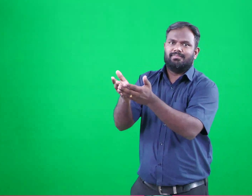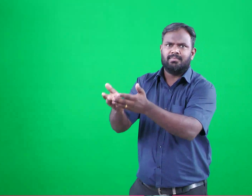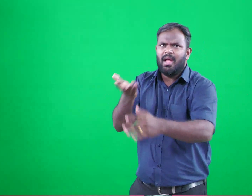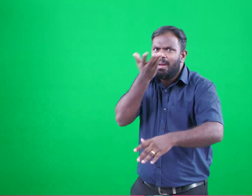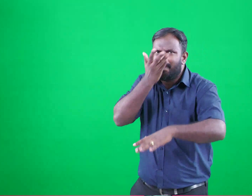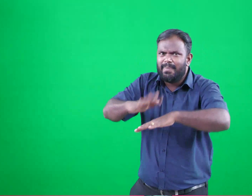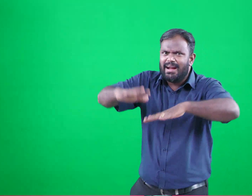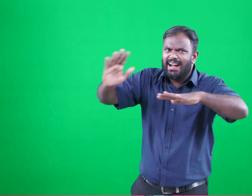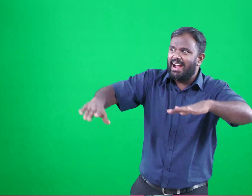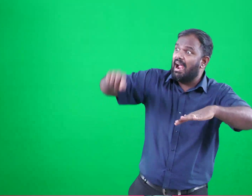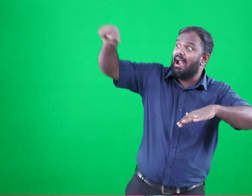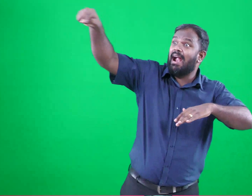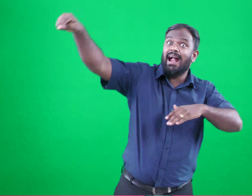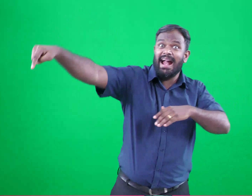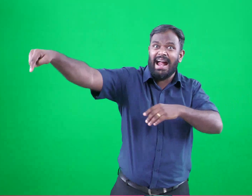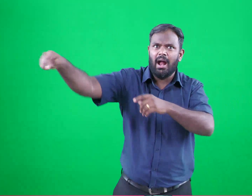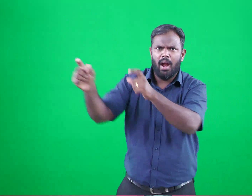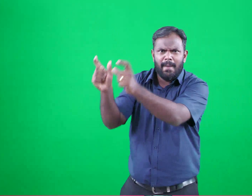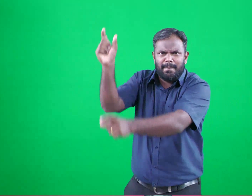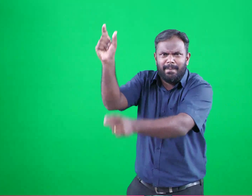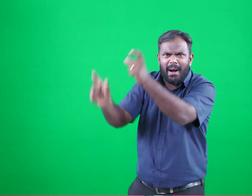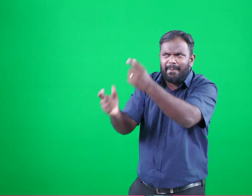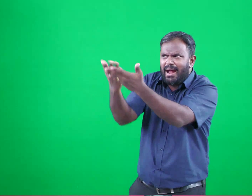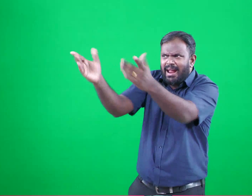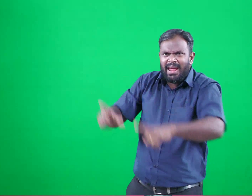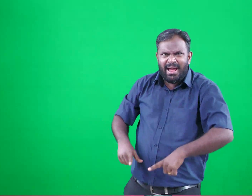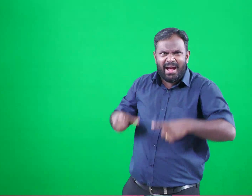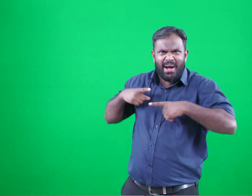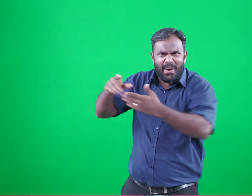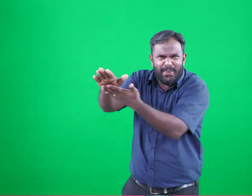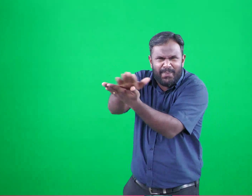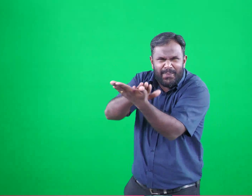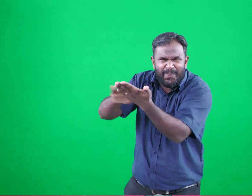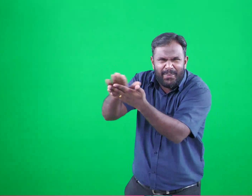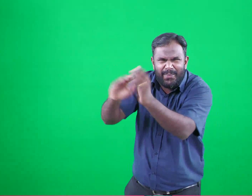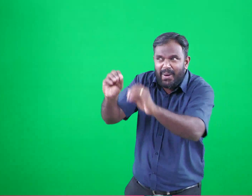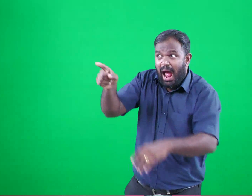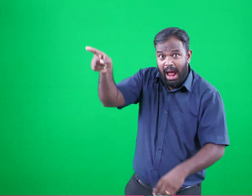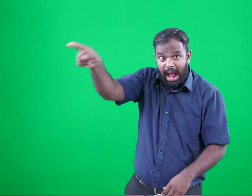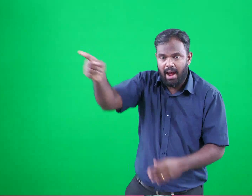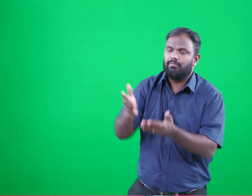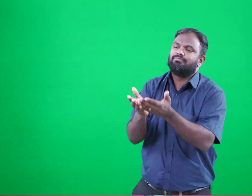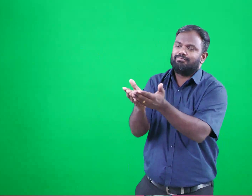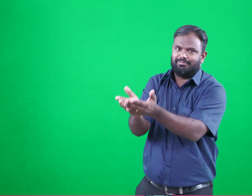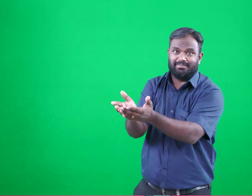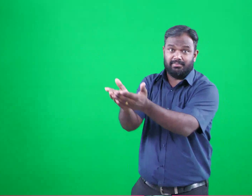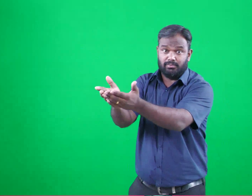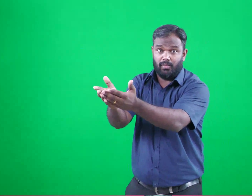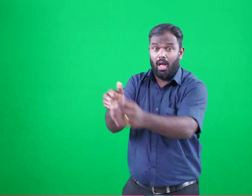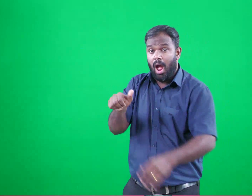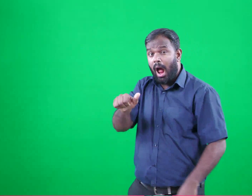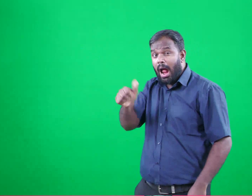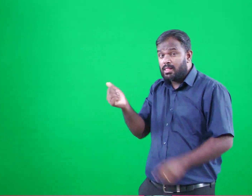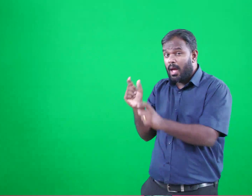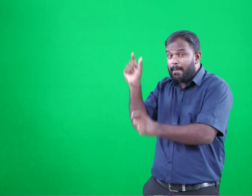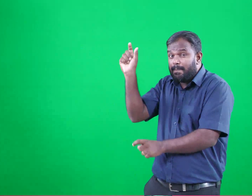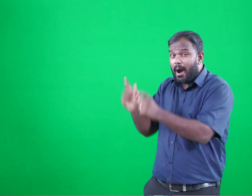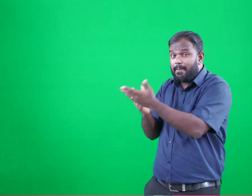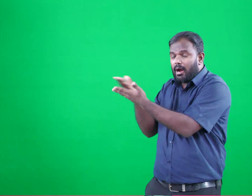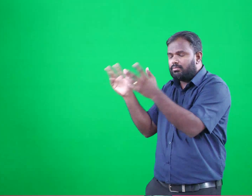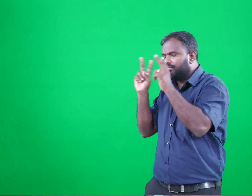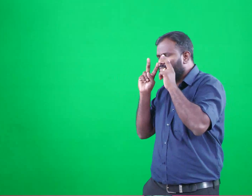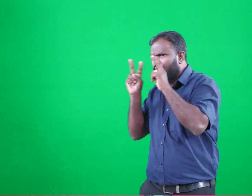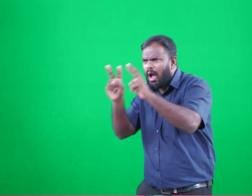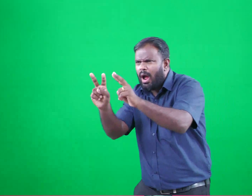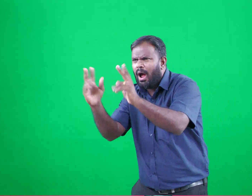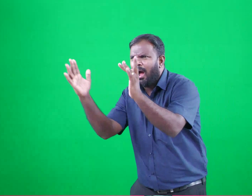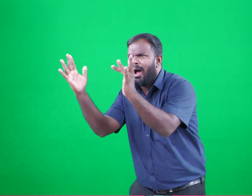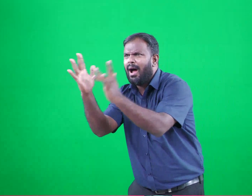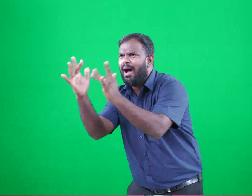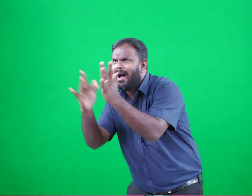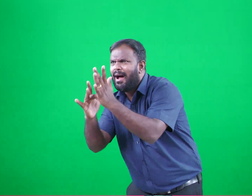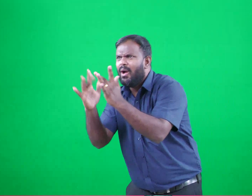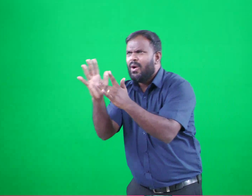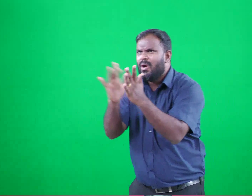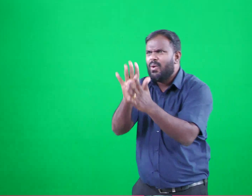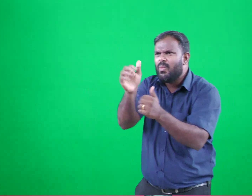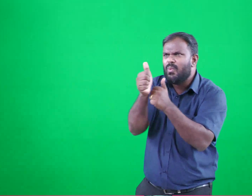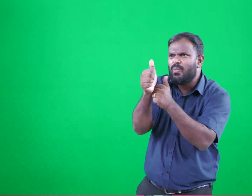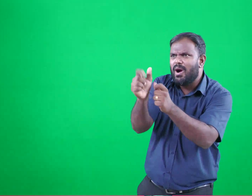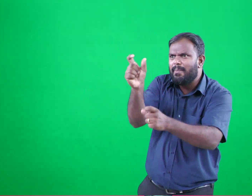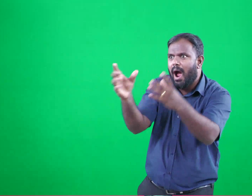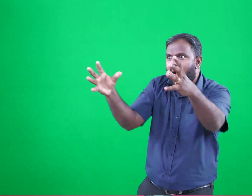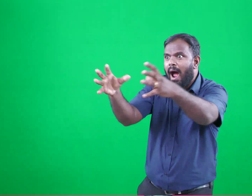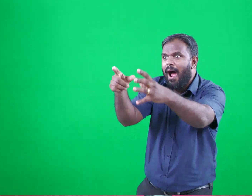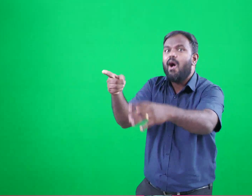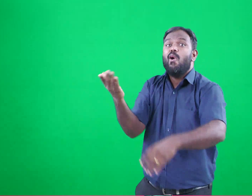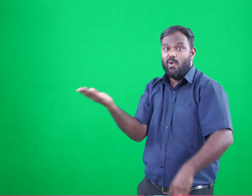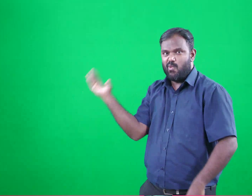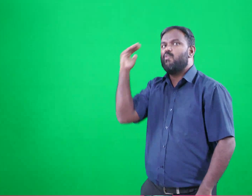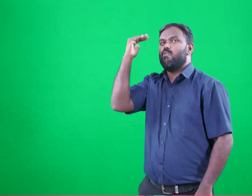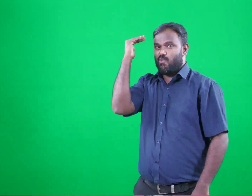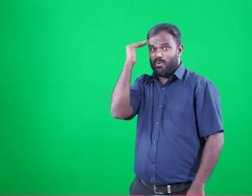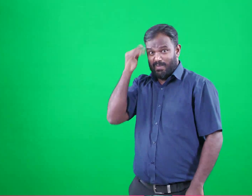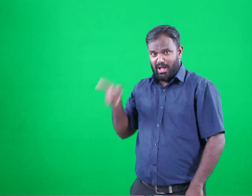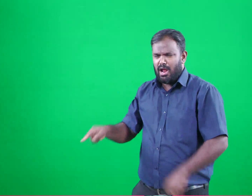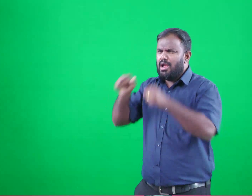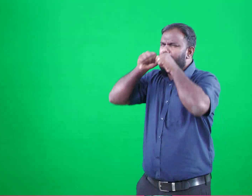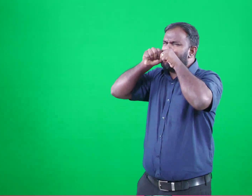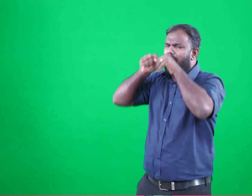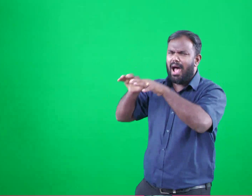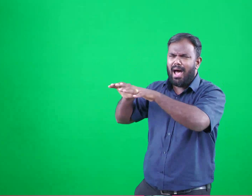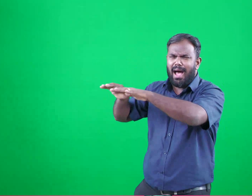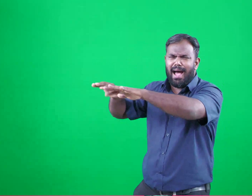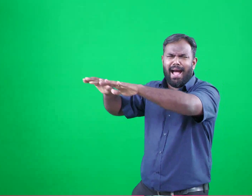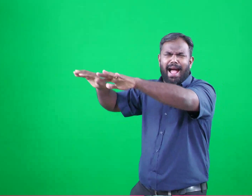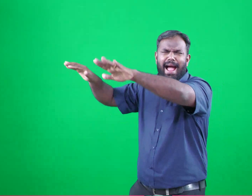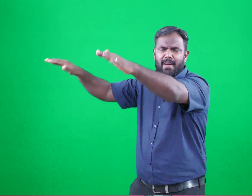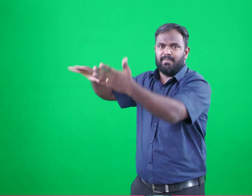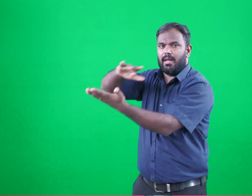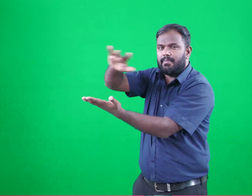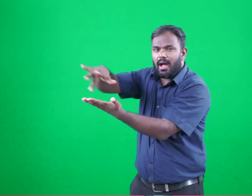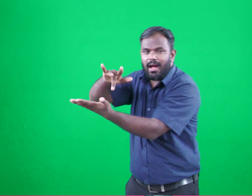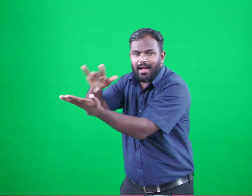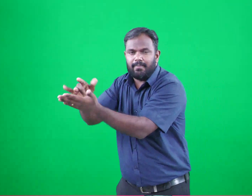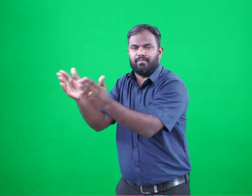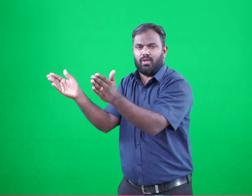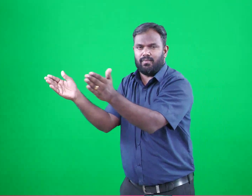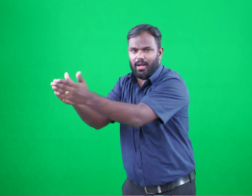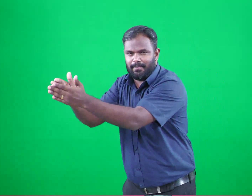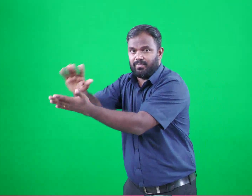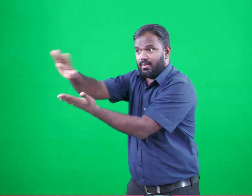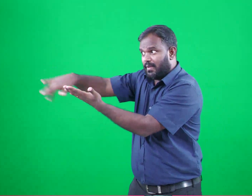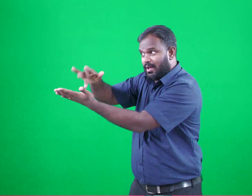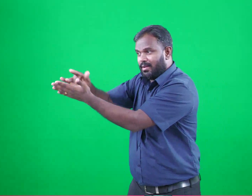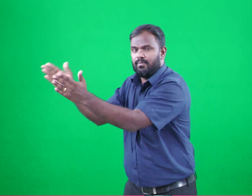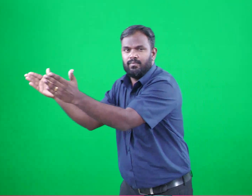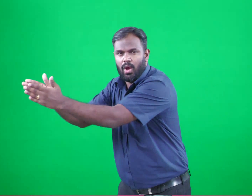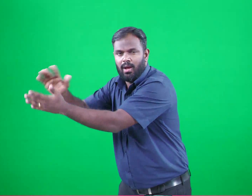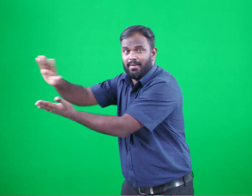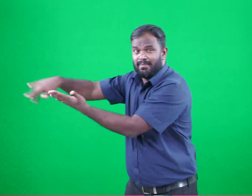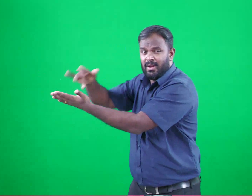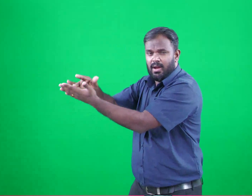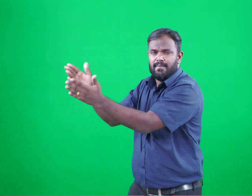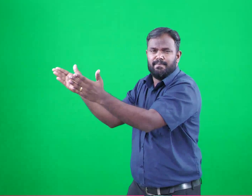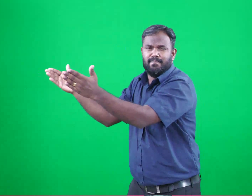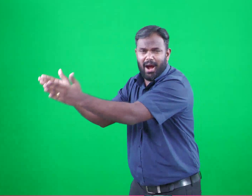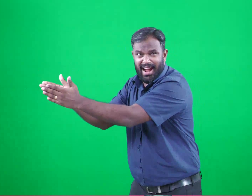But many people saw them leaving and recognized them.